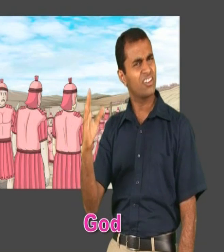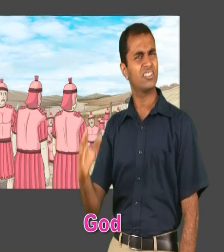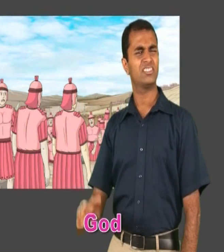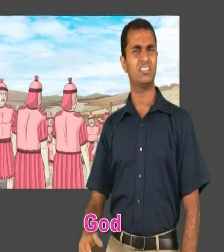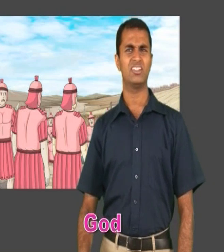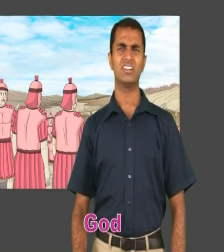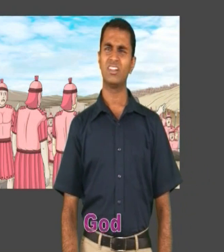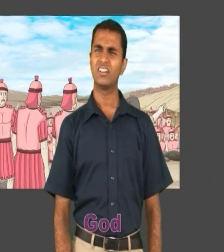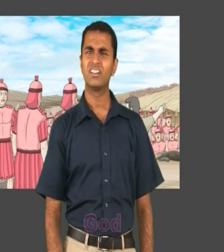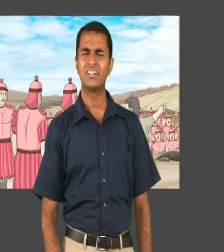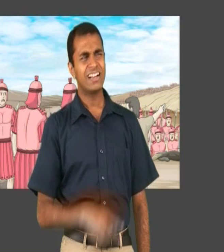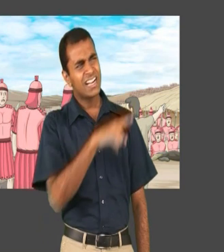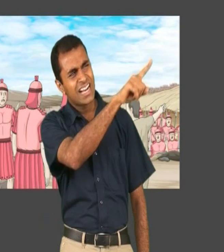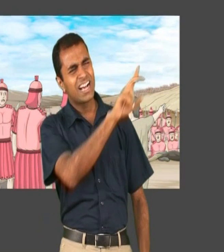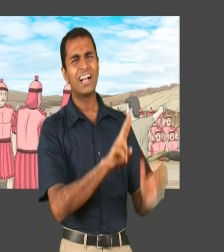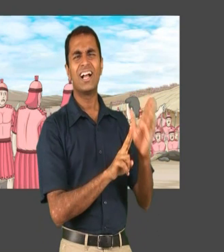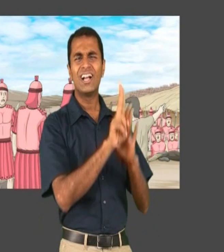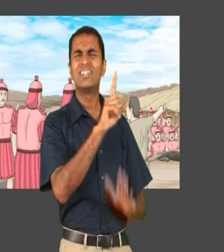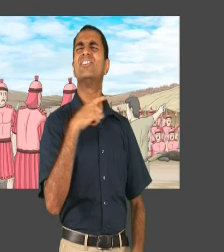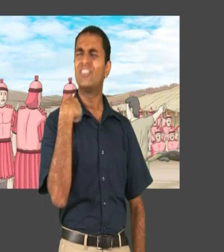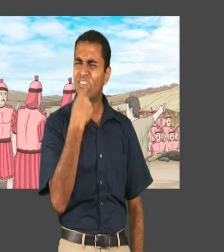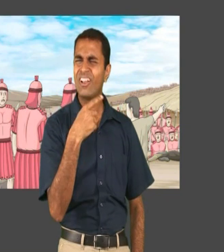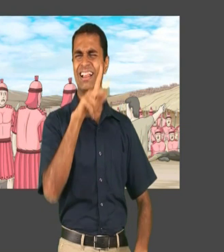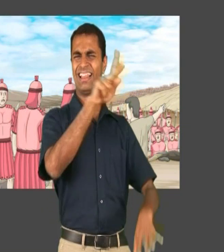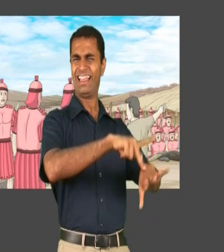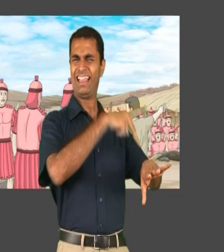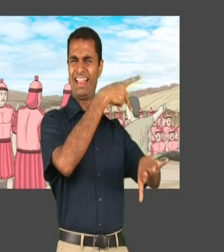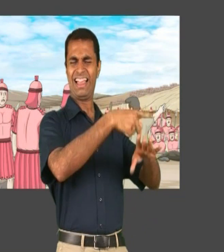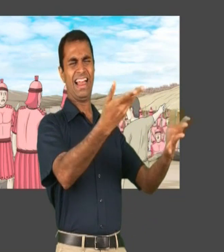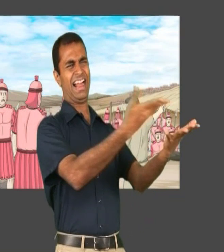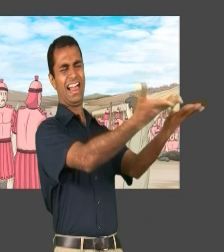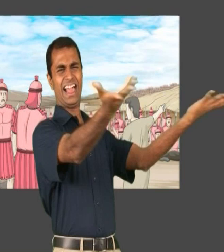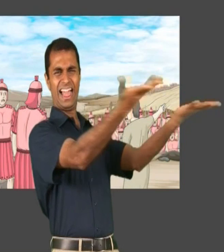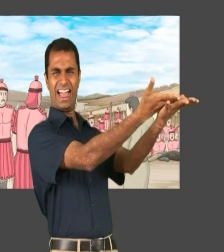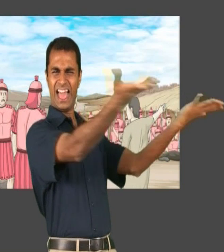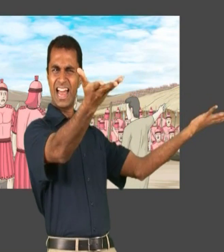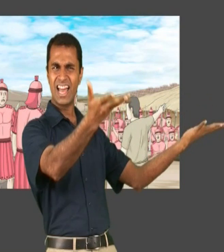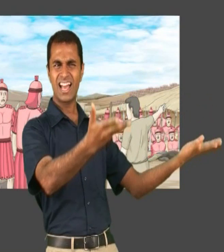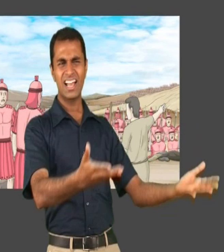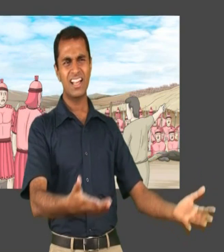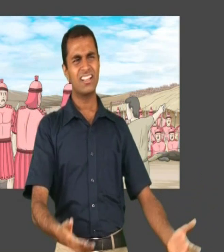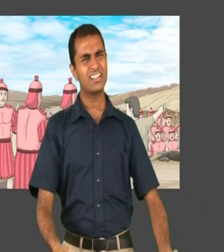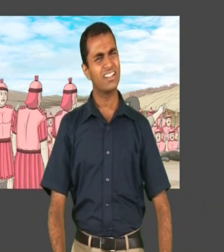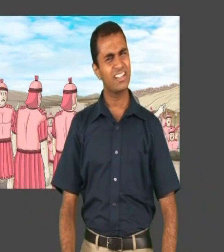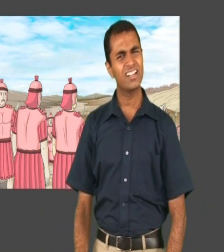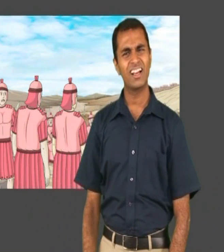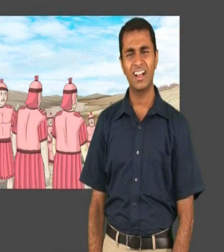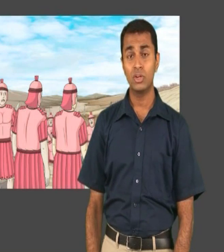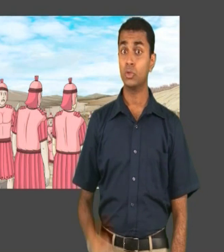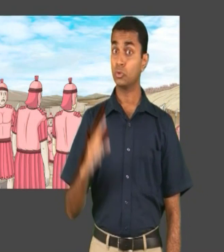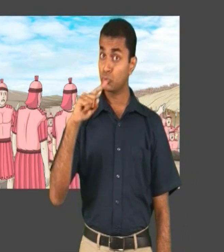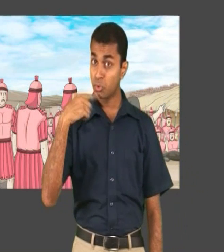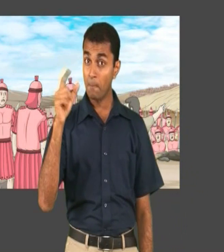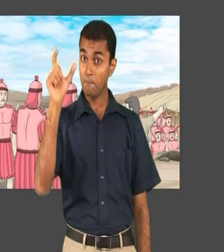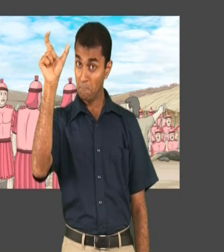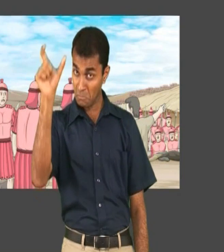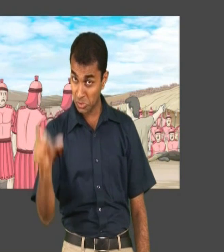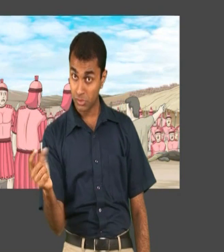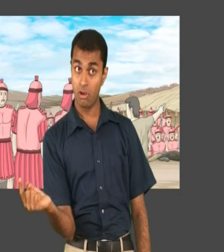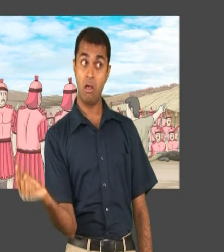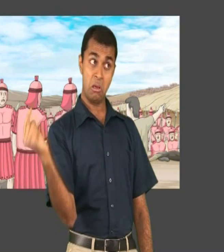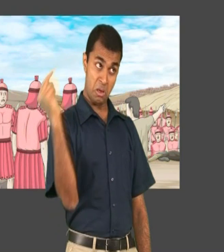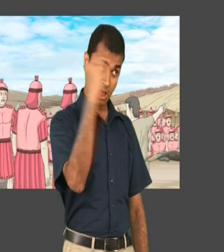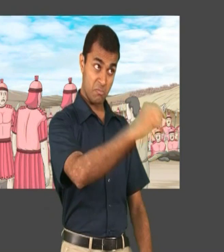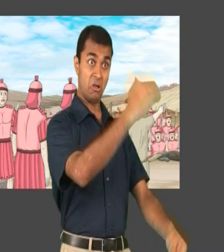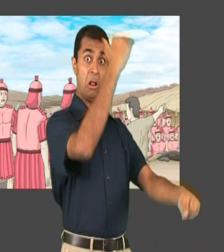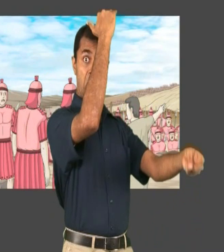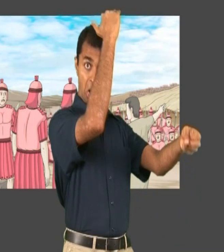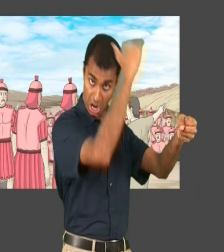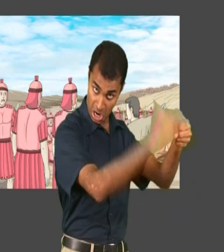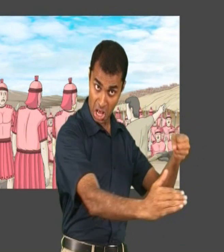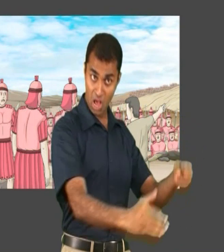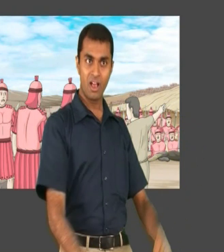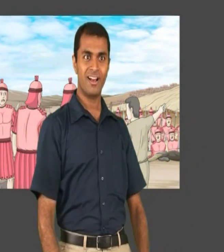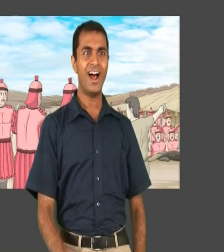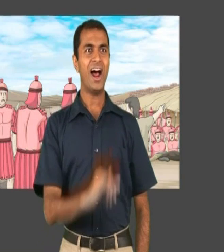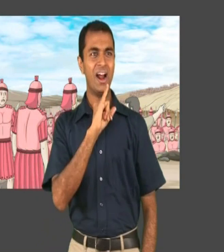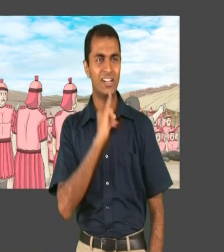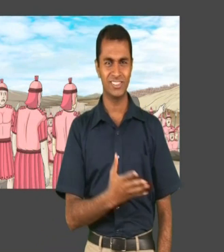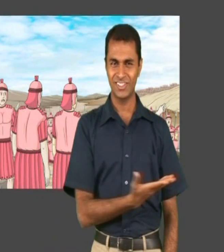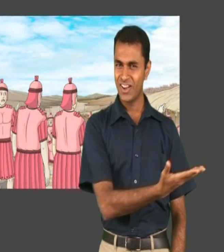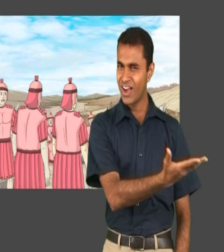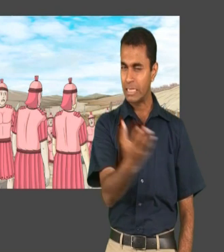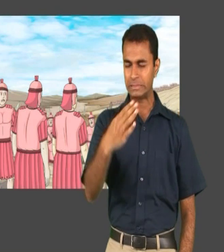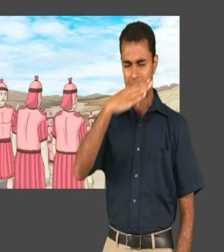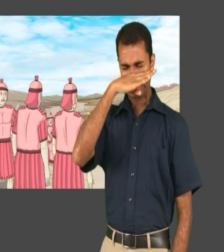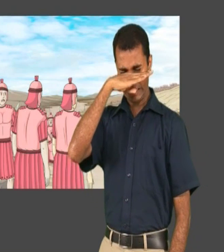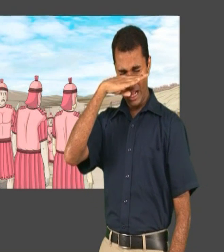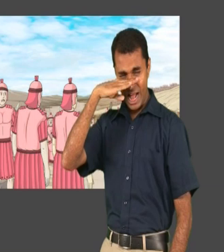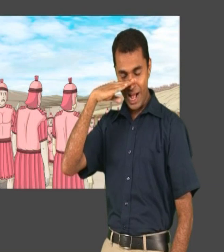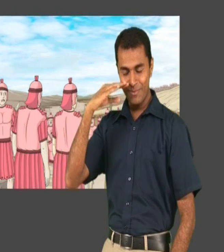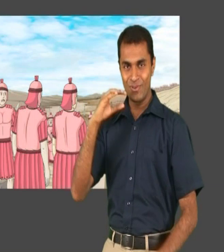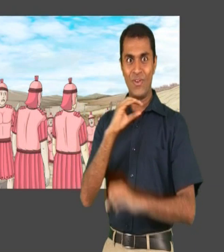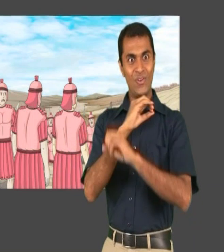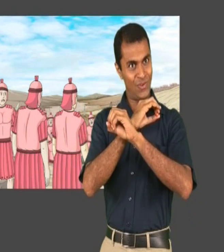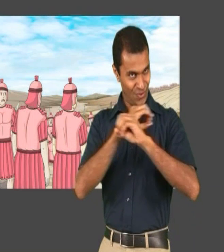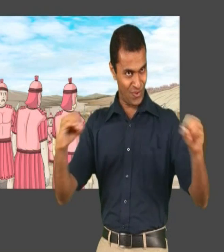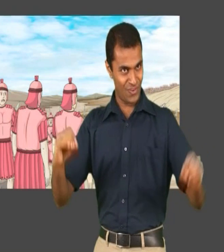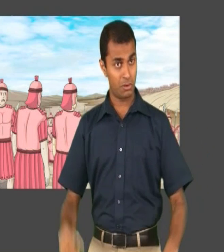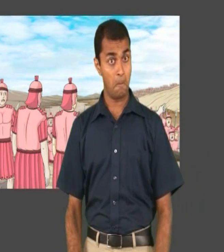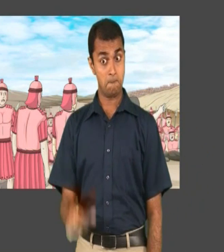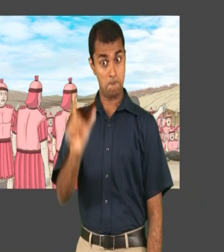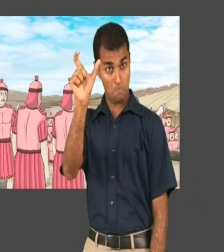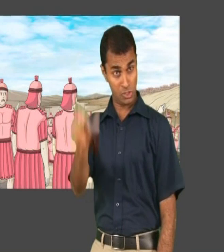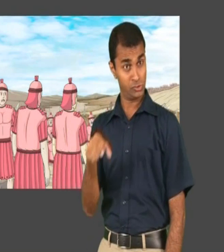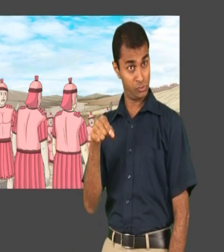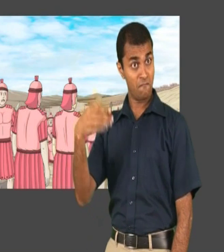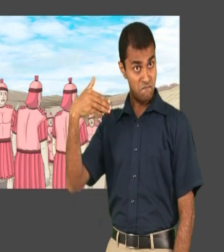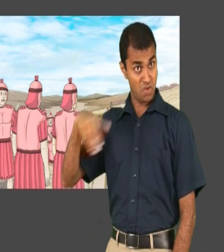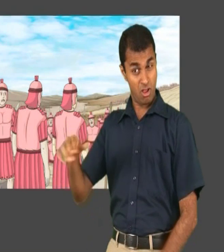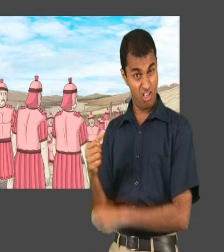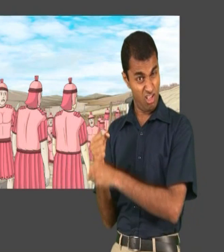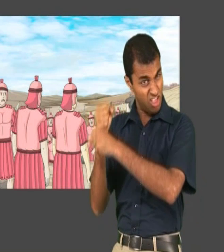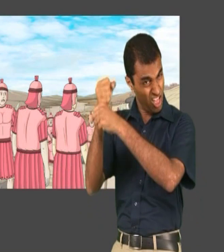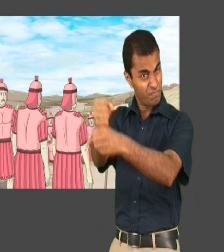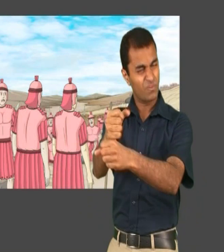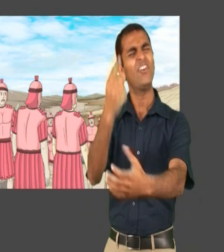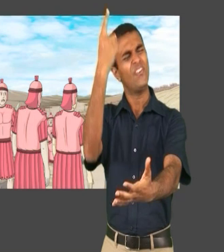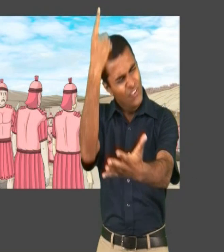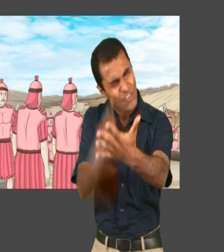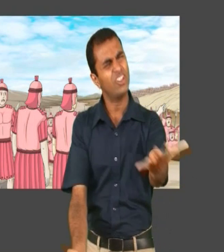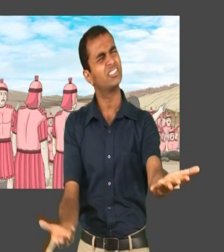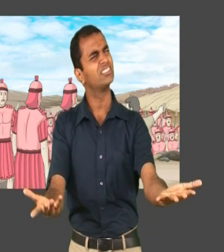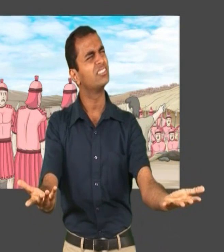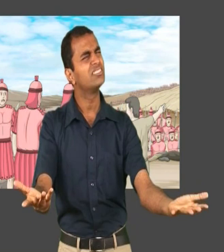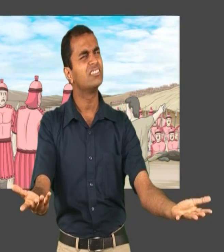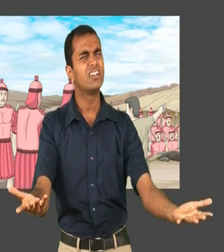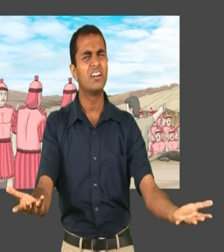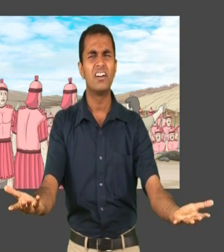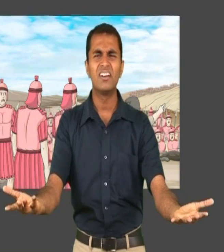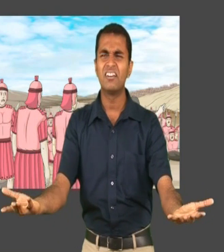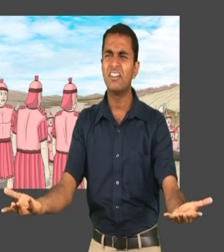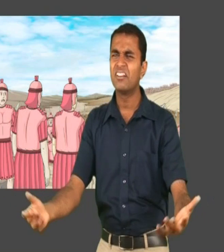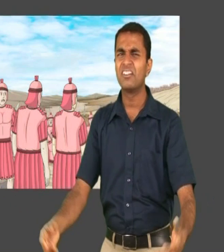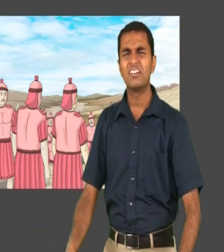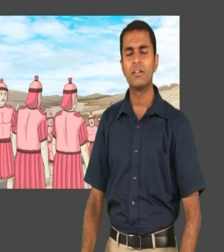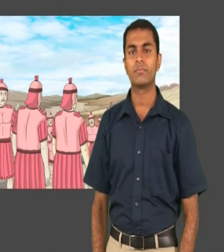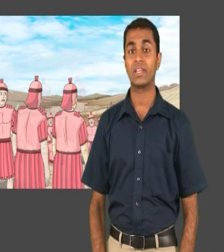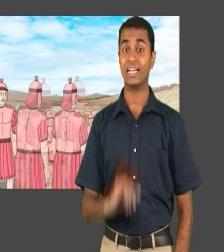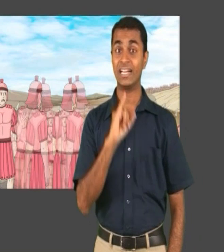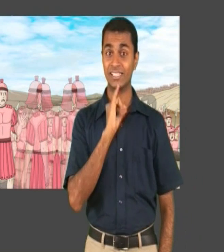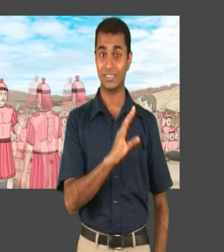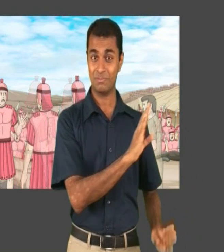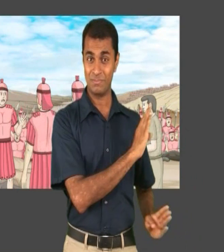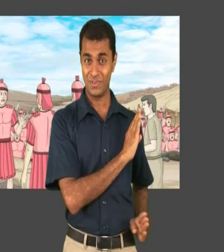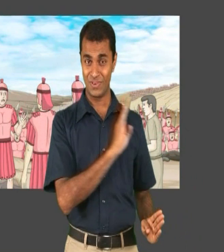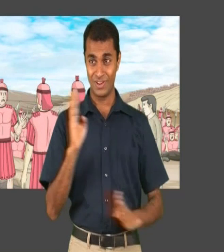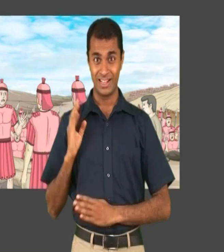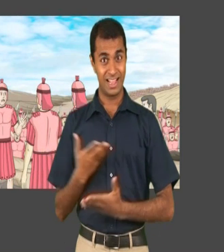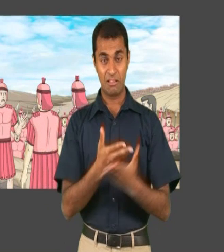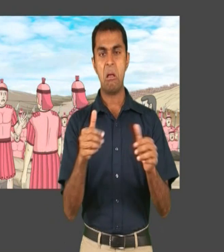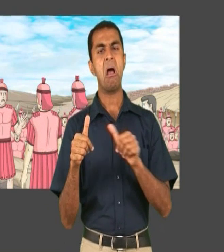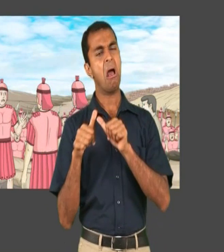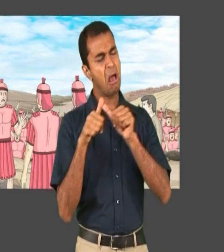Just who is this uncircumcised Philistine, that he should defy the armies of the living God?”